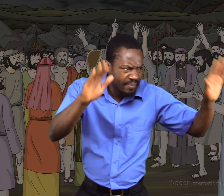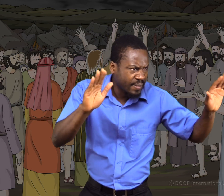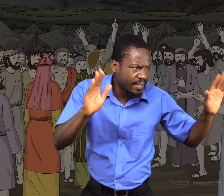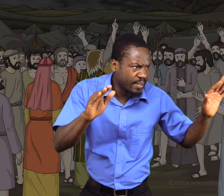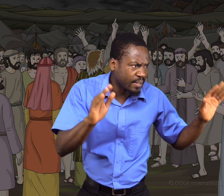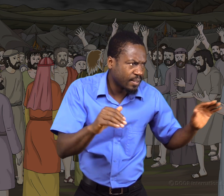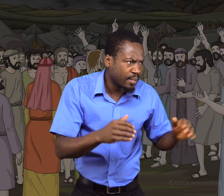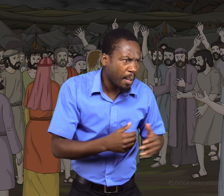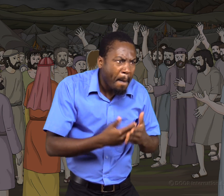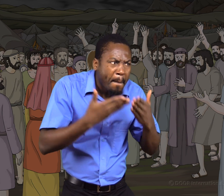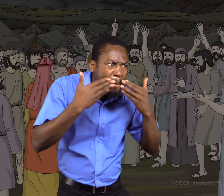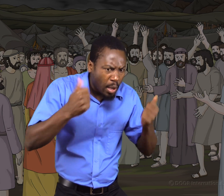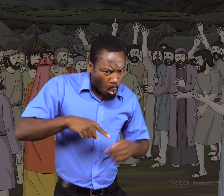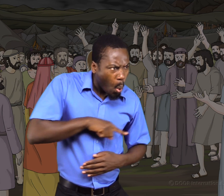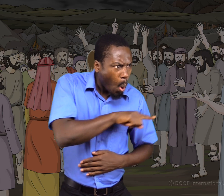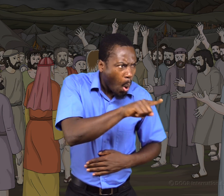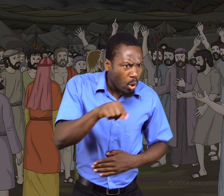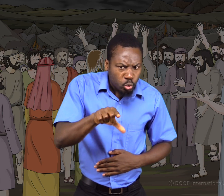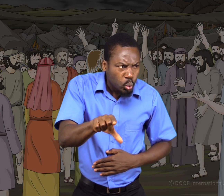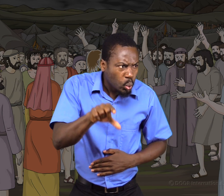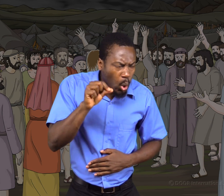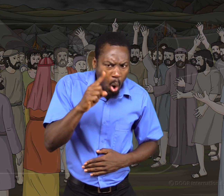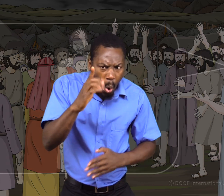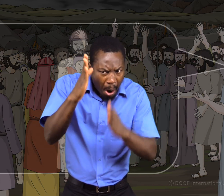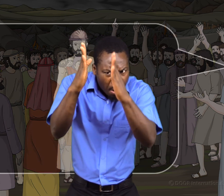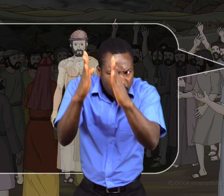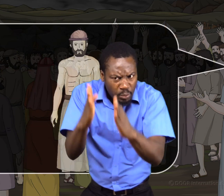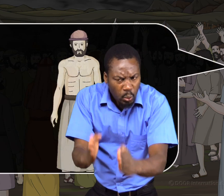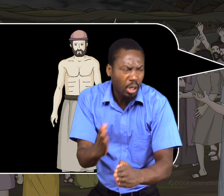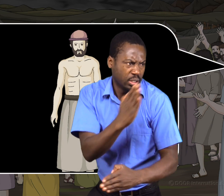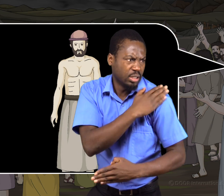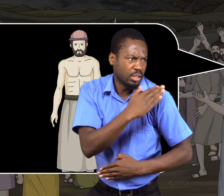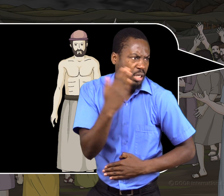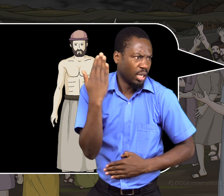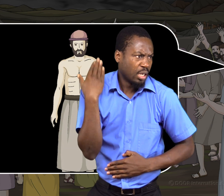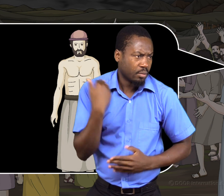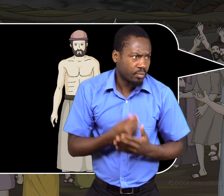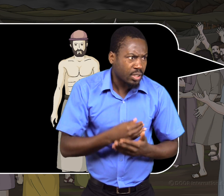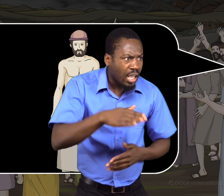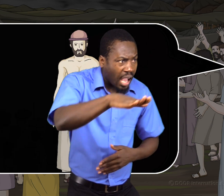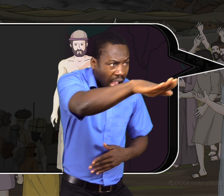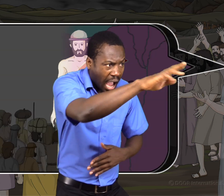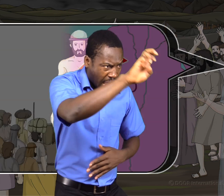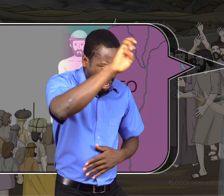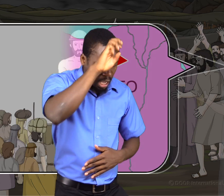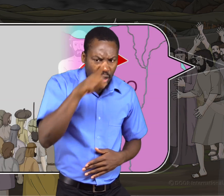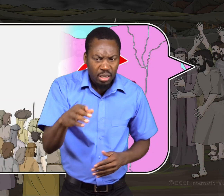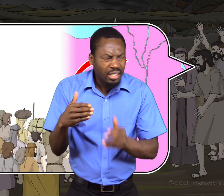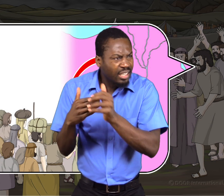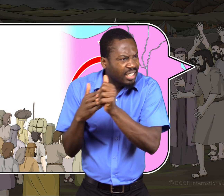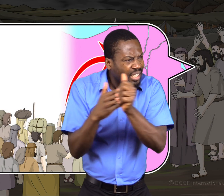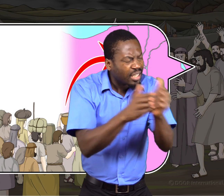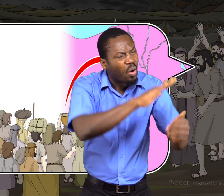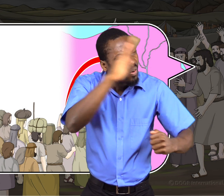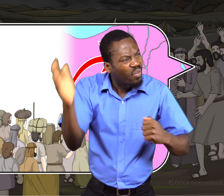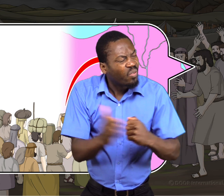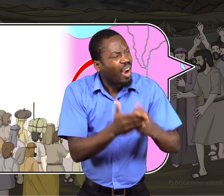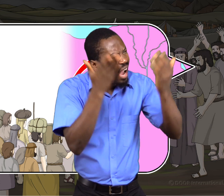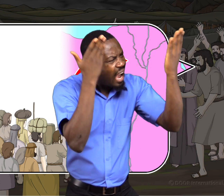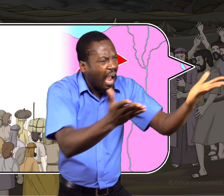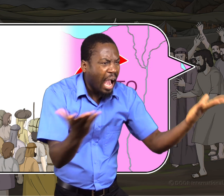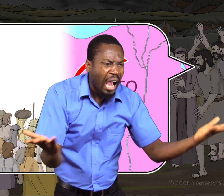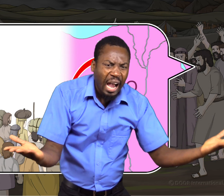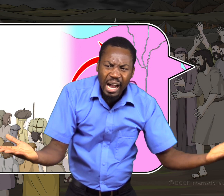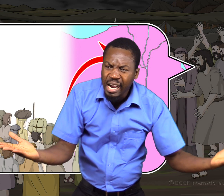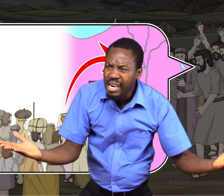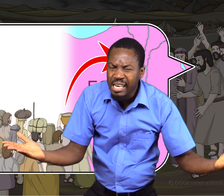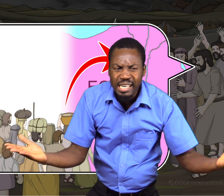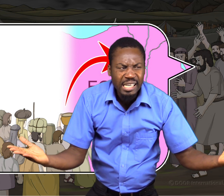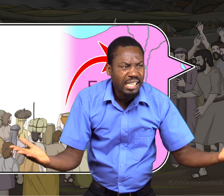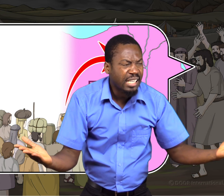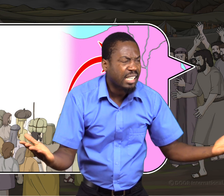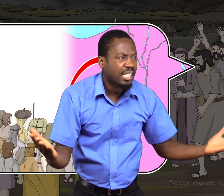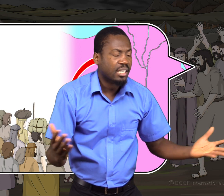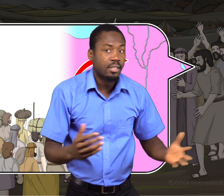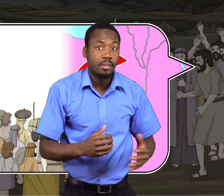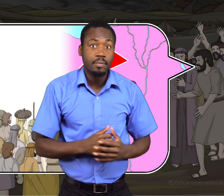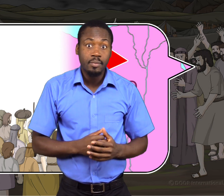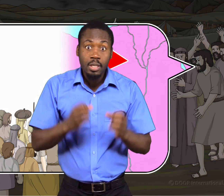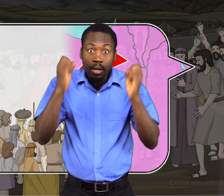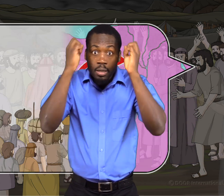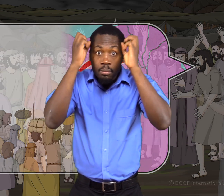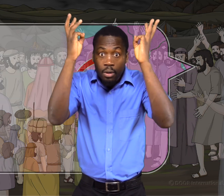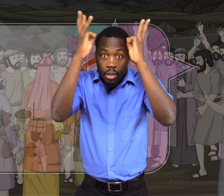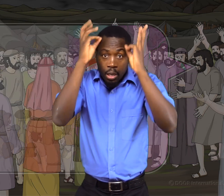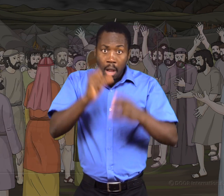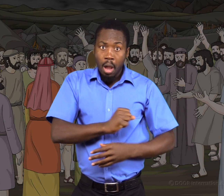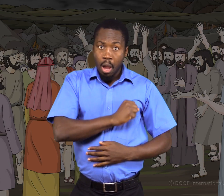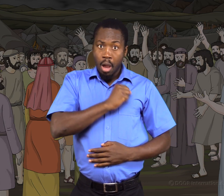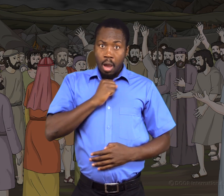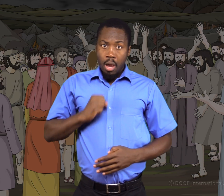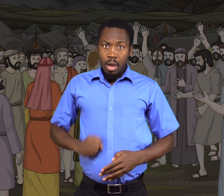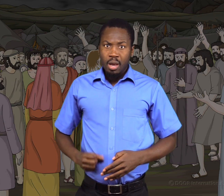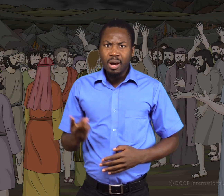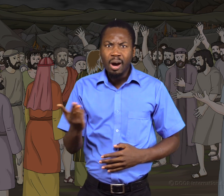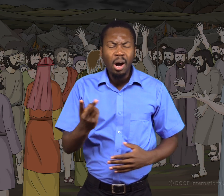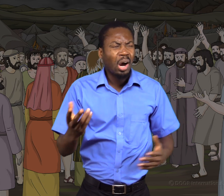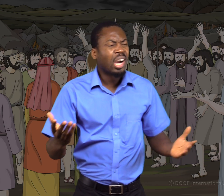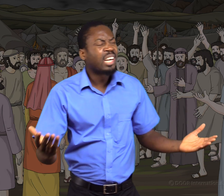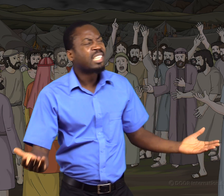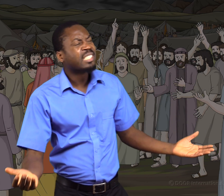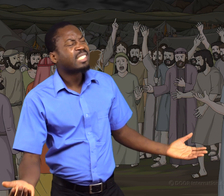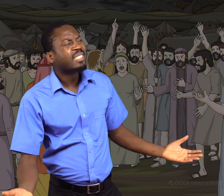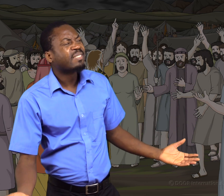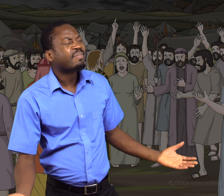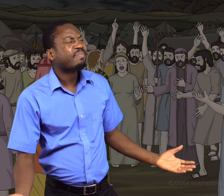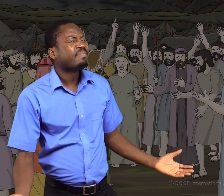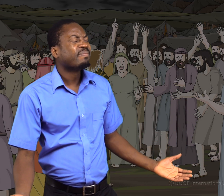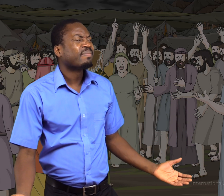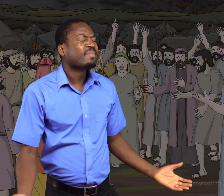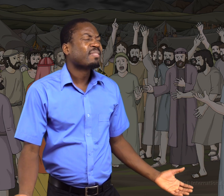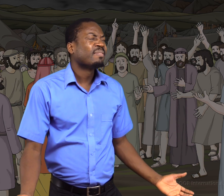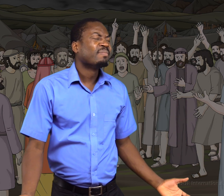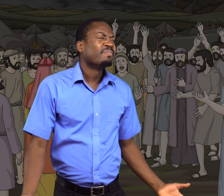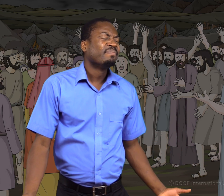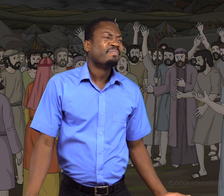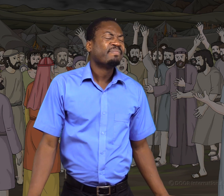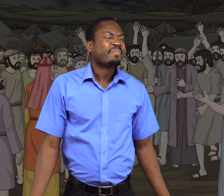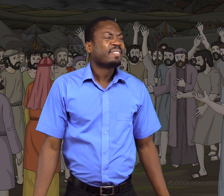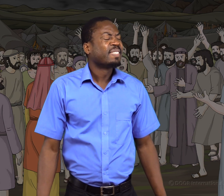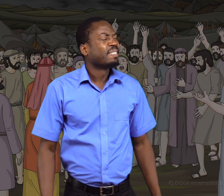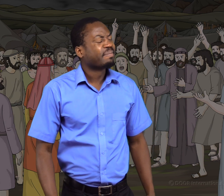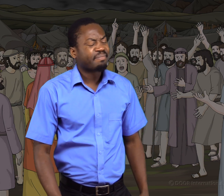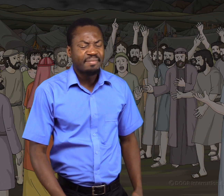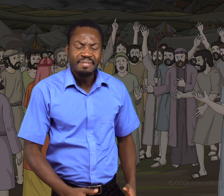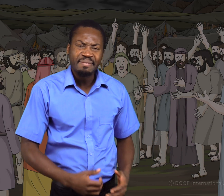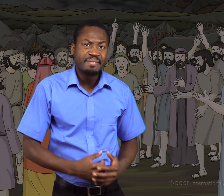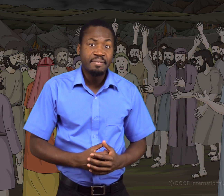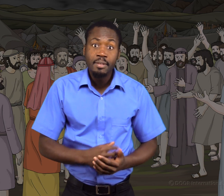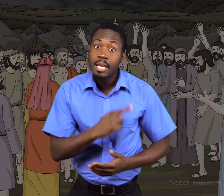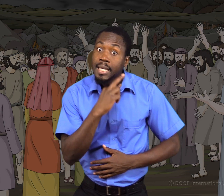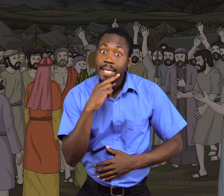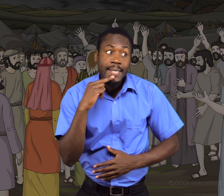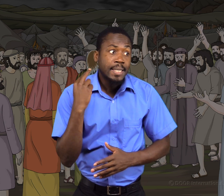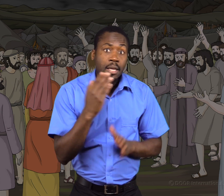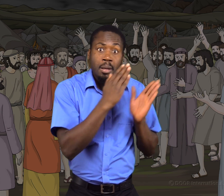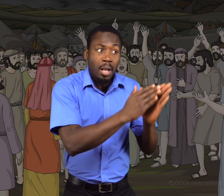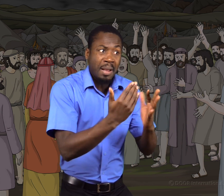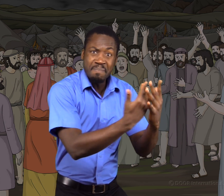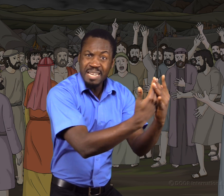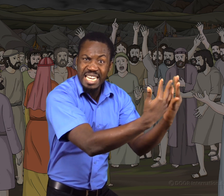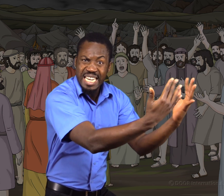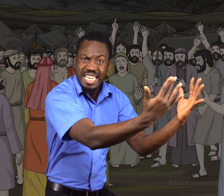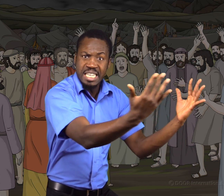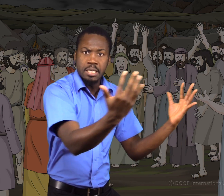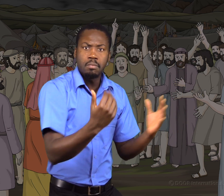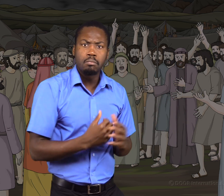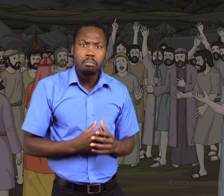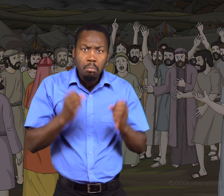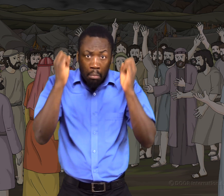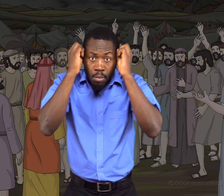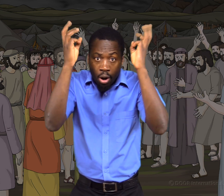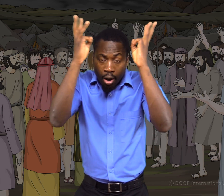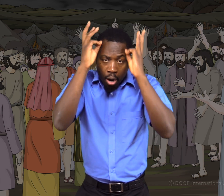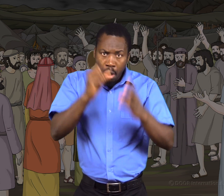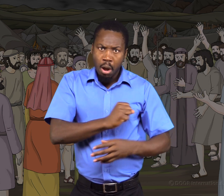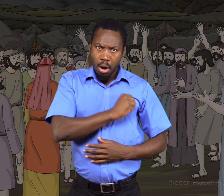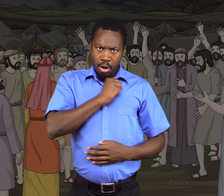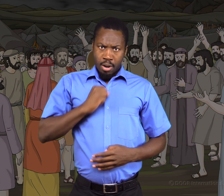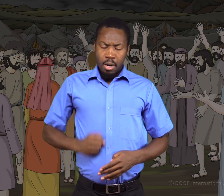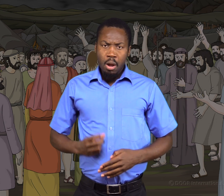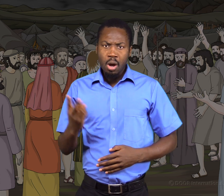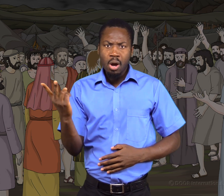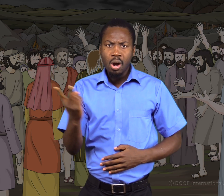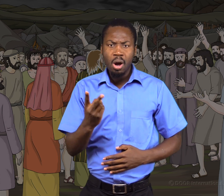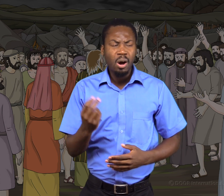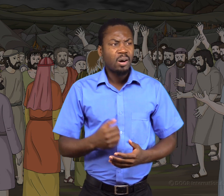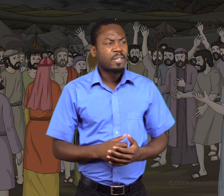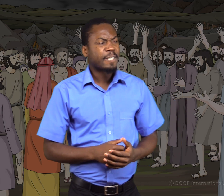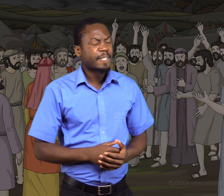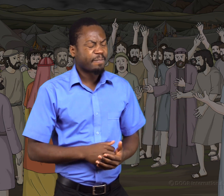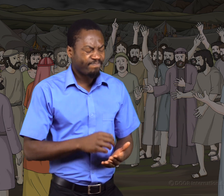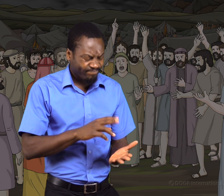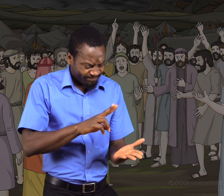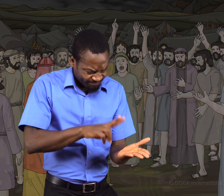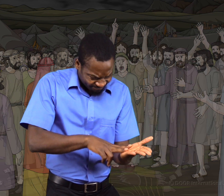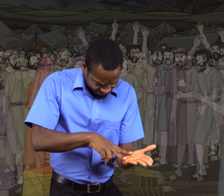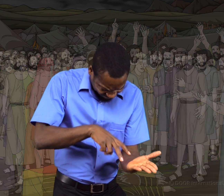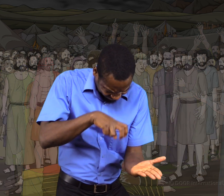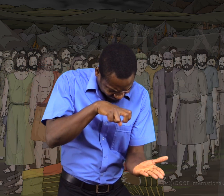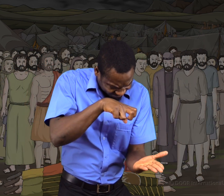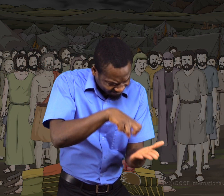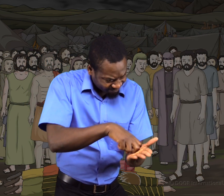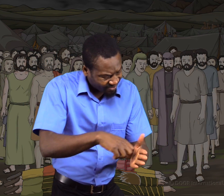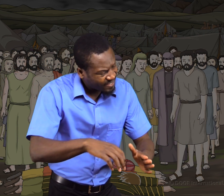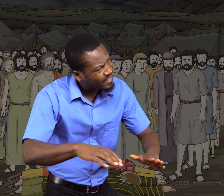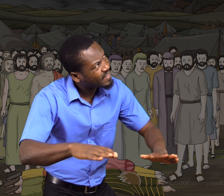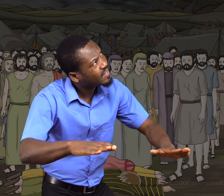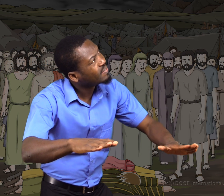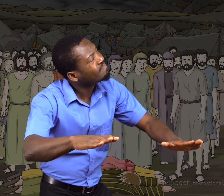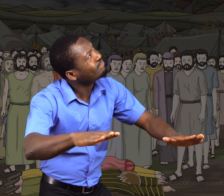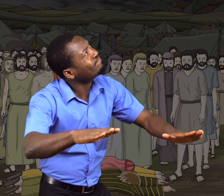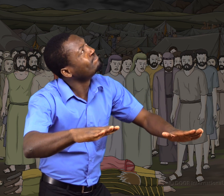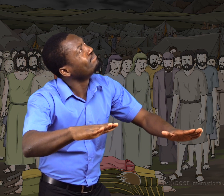So they said to one another, “Let us appoint a leader and return to Egypt.”